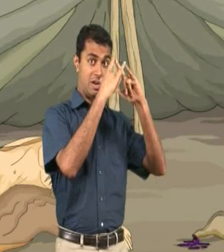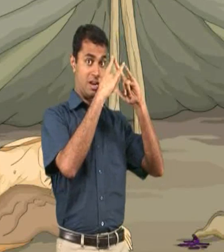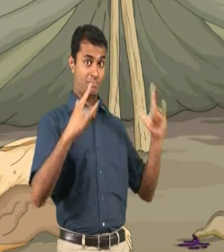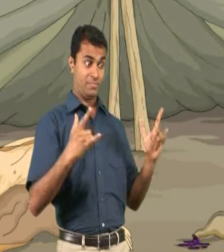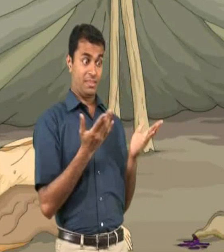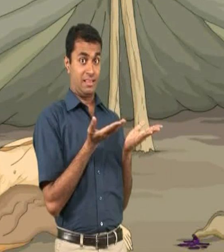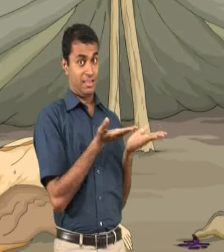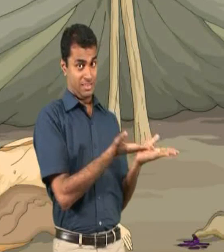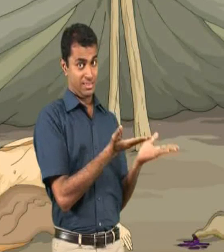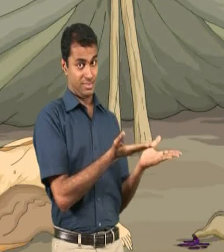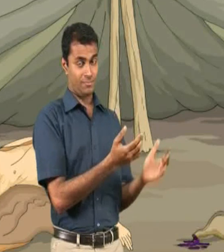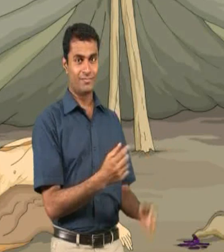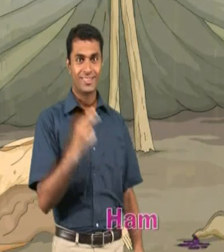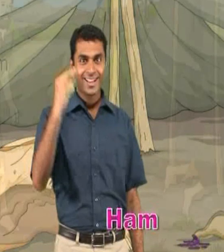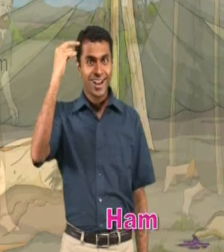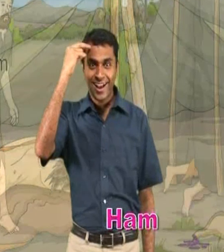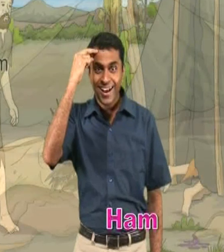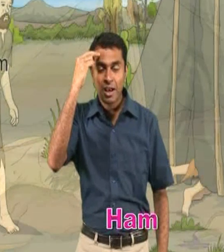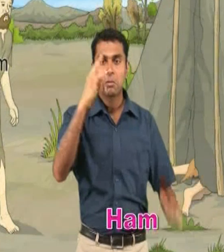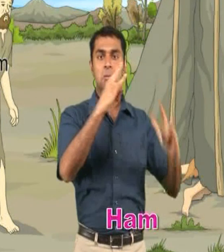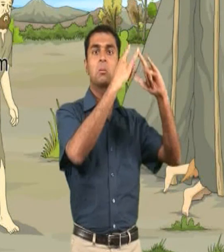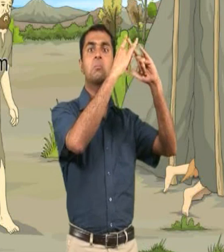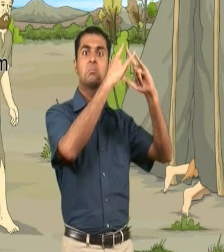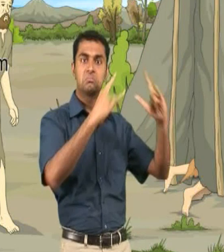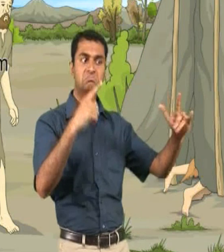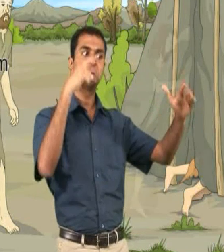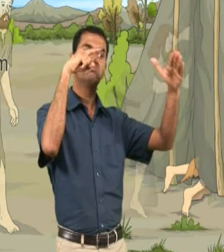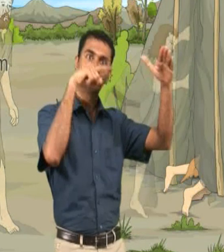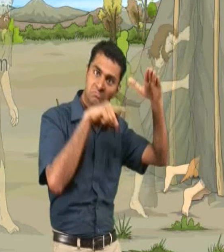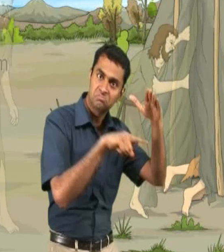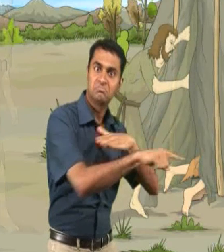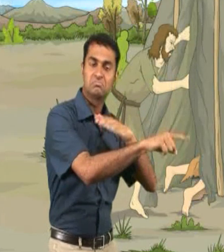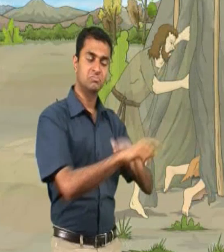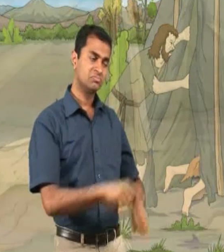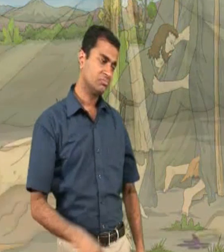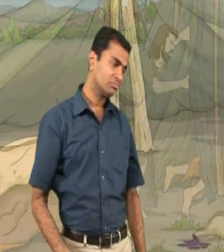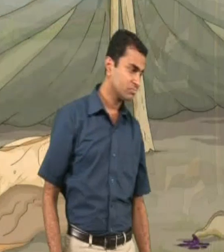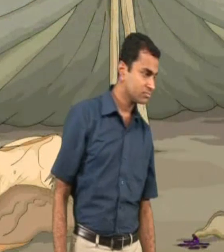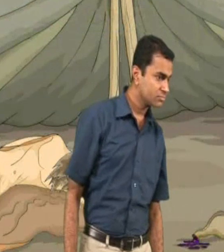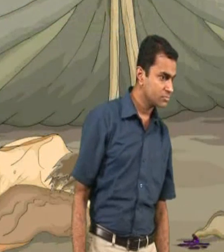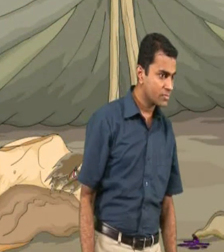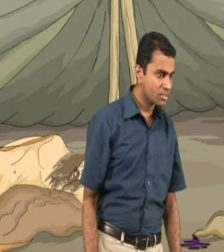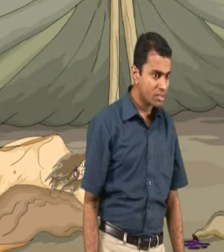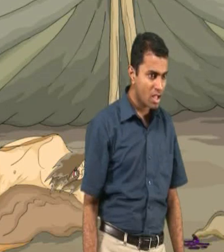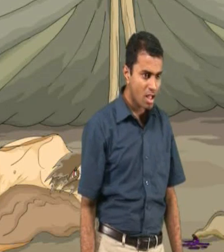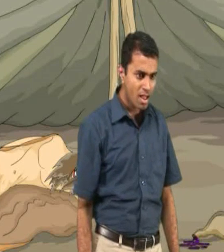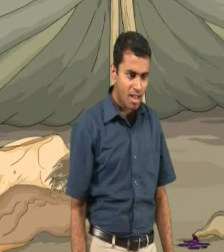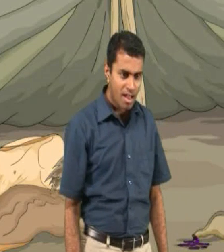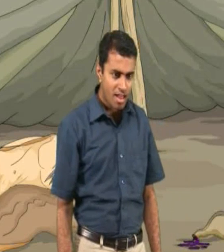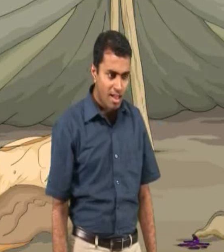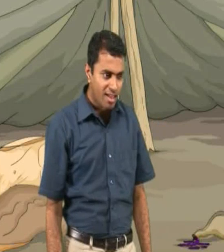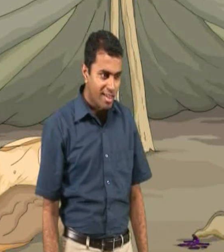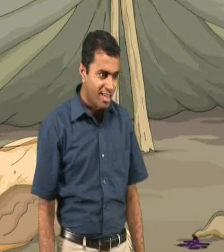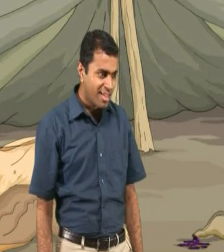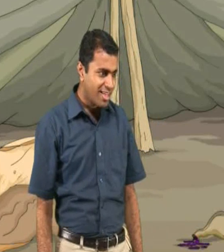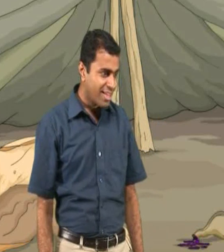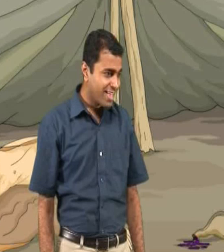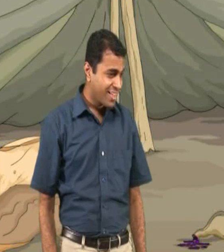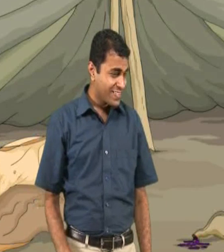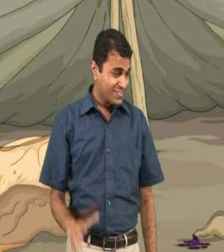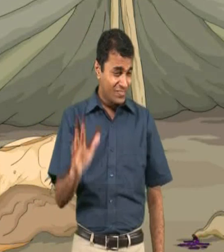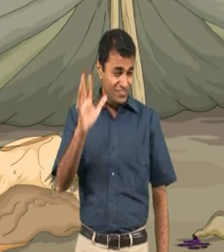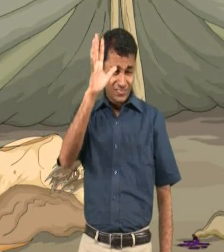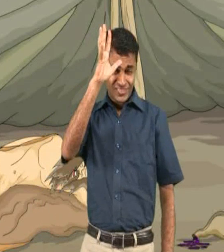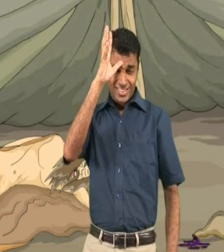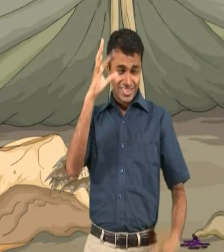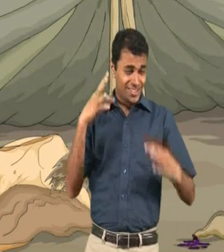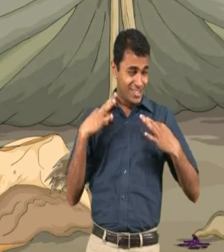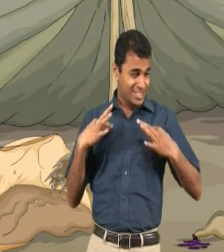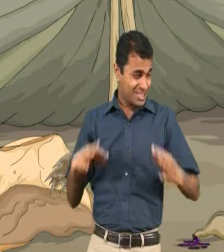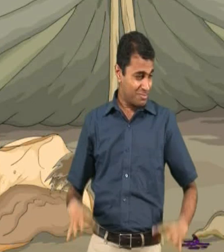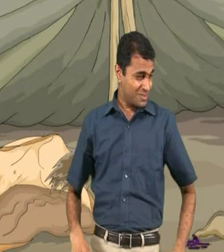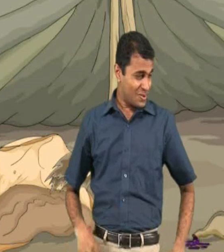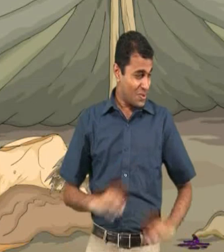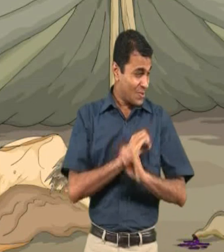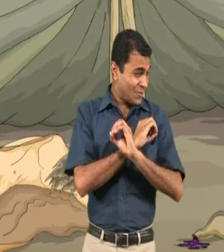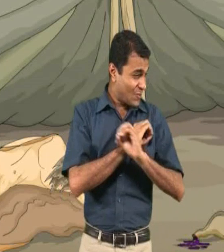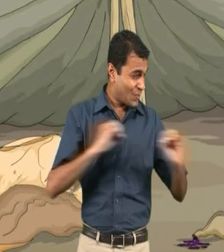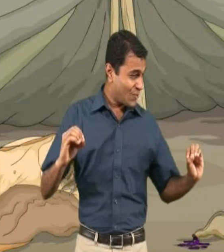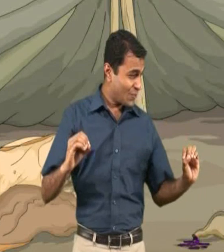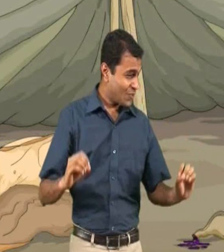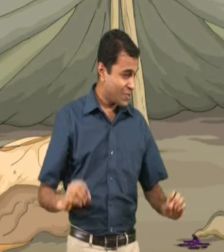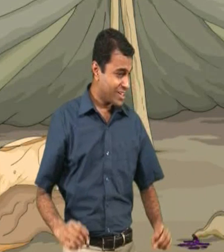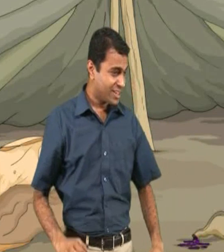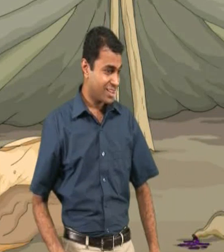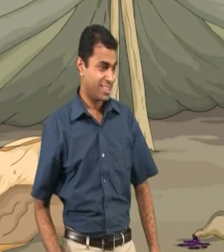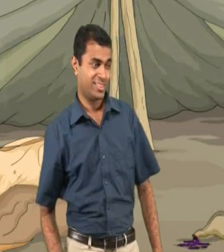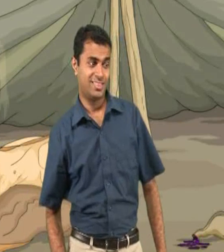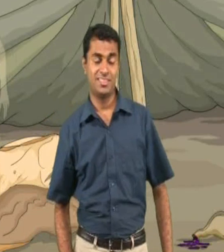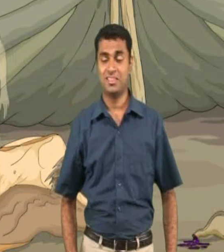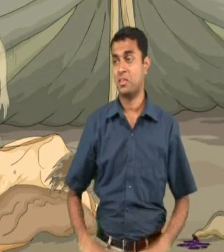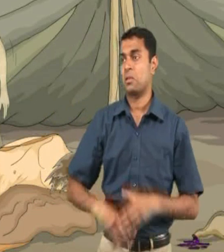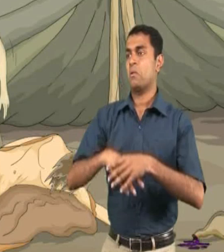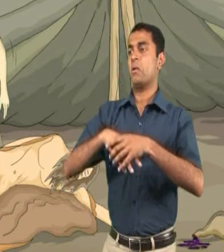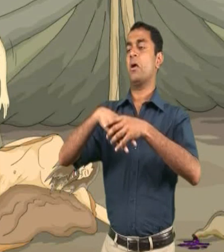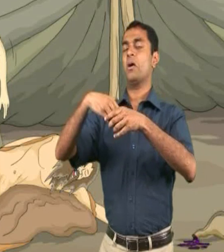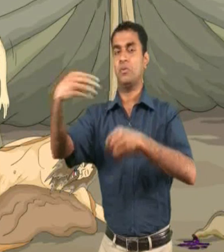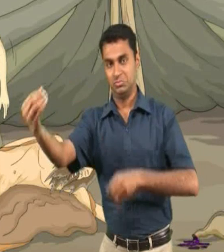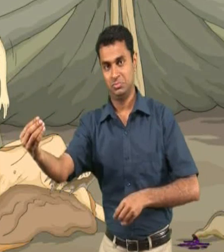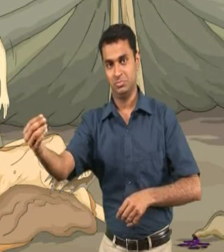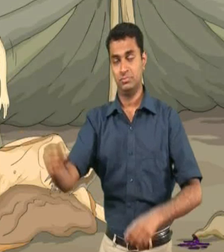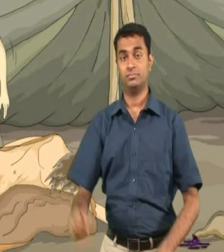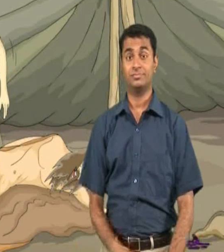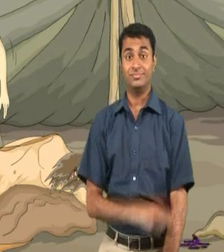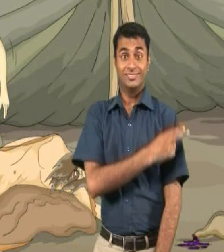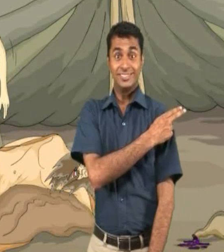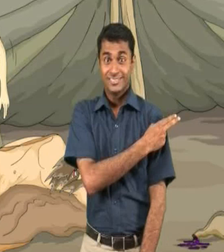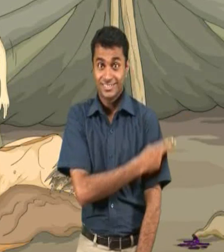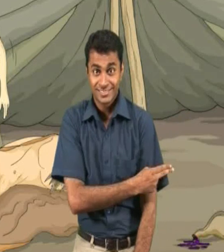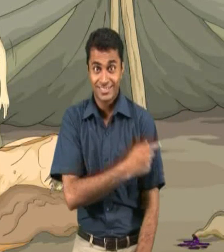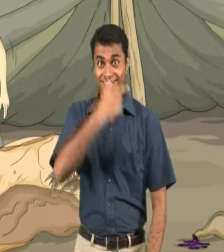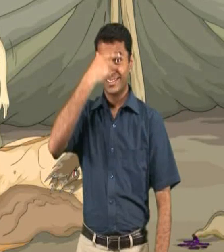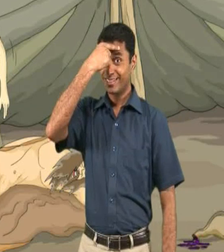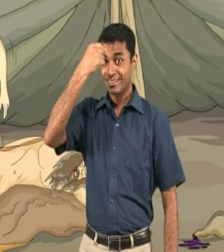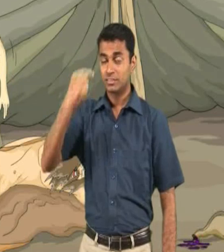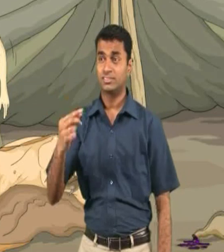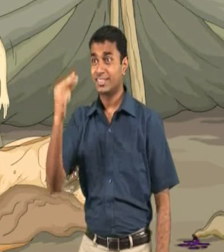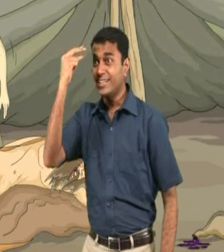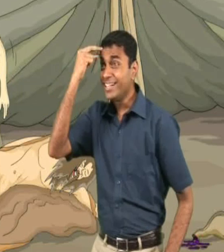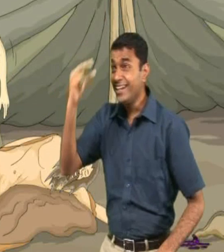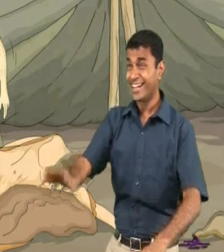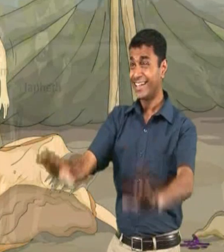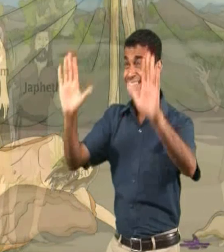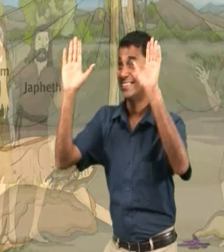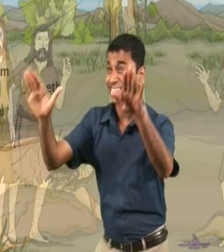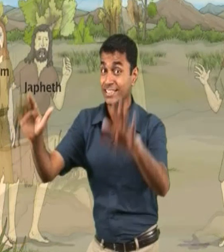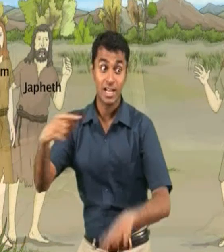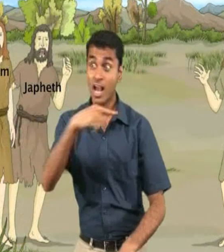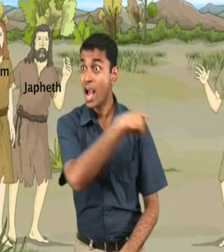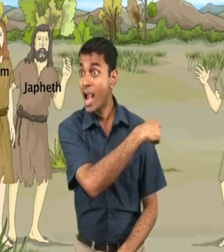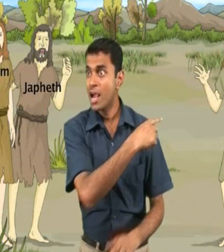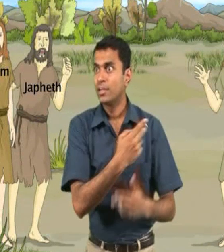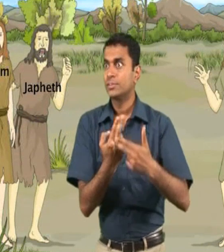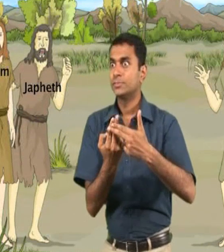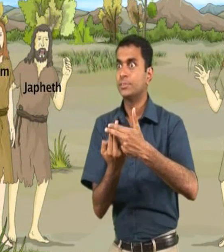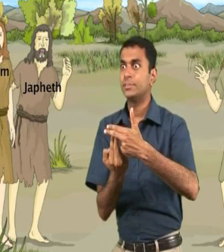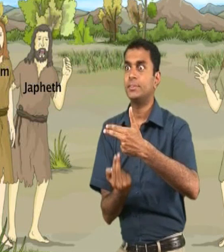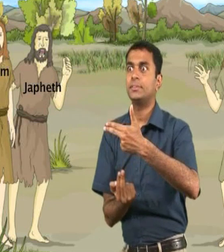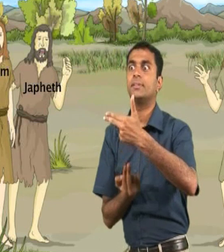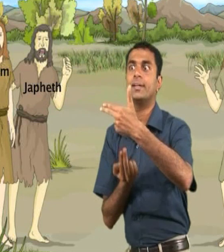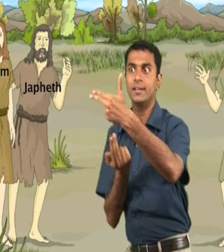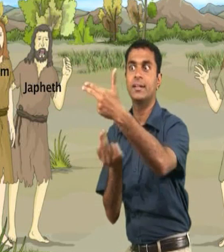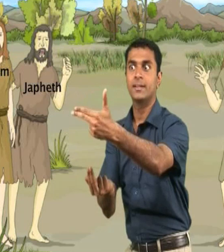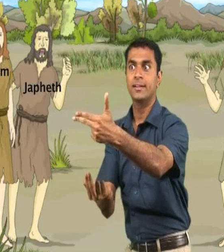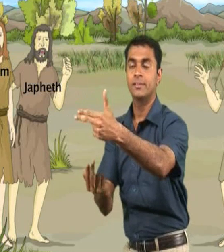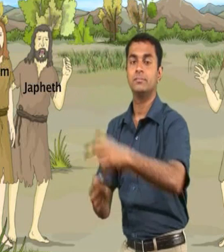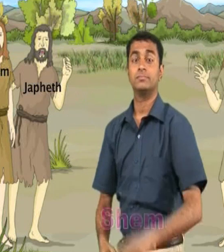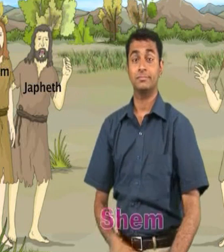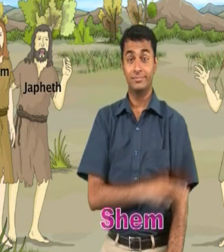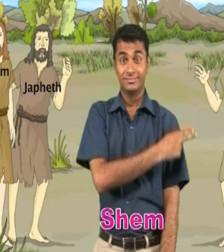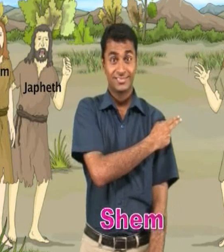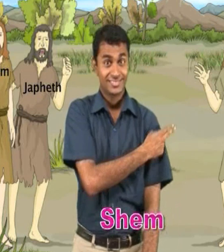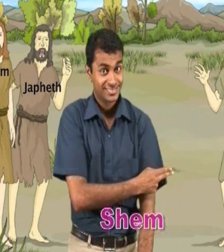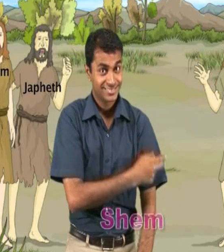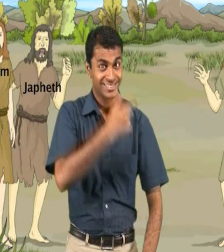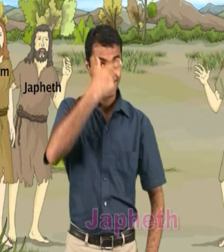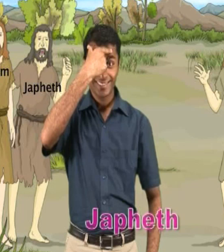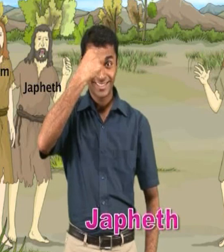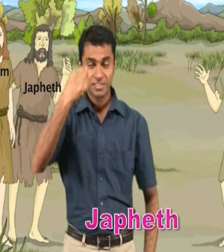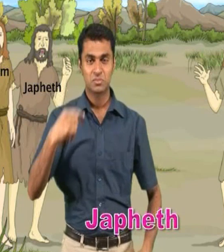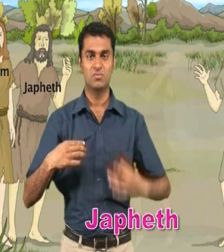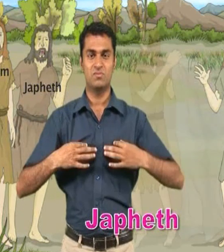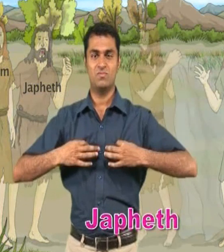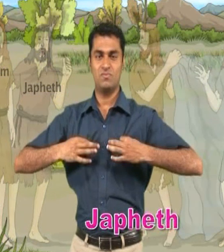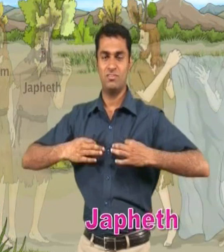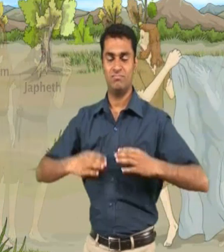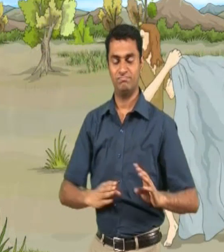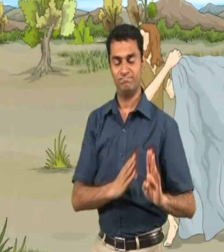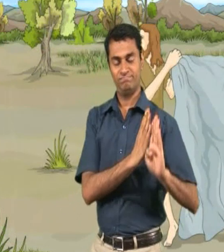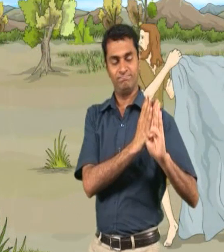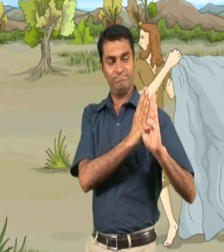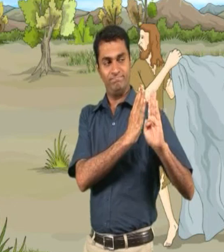And Ham, the father of Canaan, saw his father’s nakedness and told his two brothers outside.